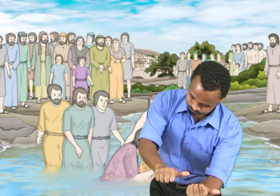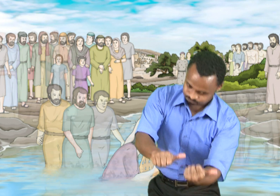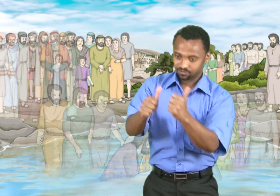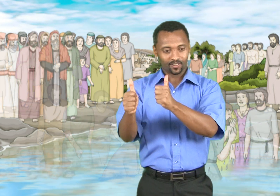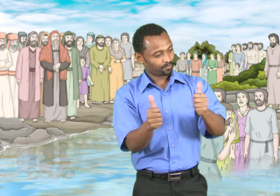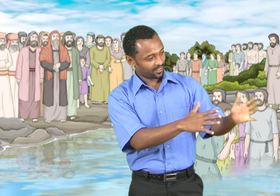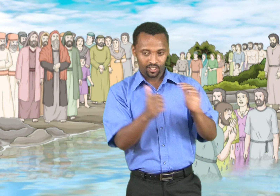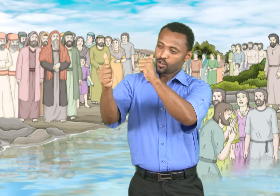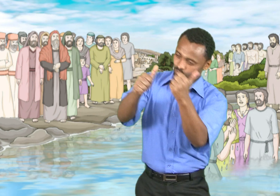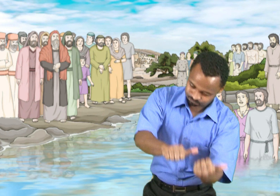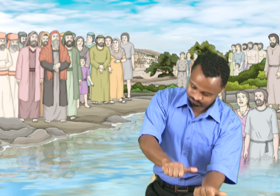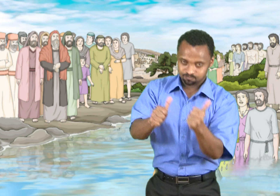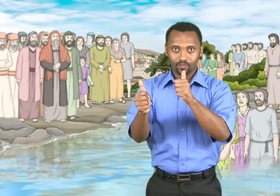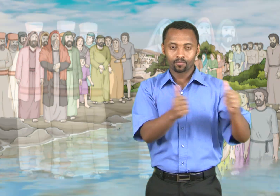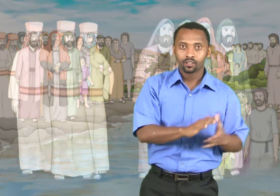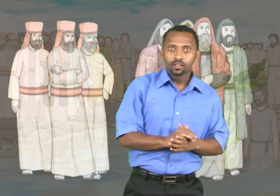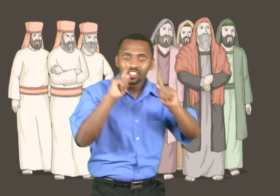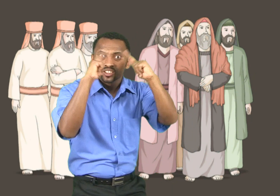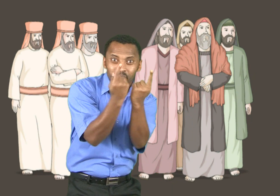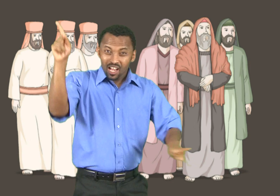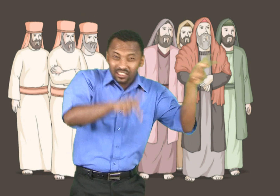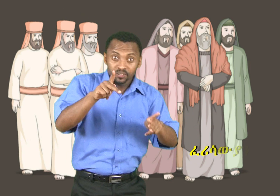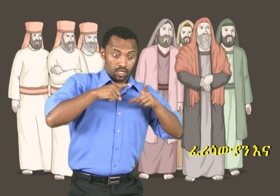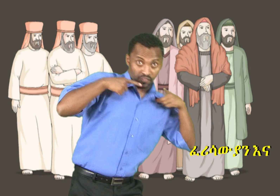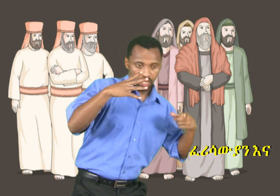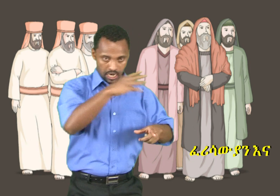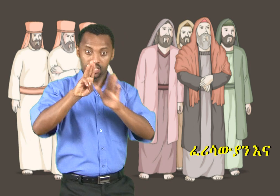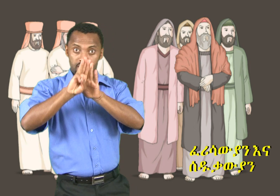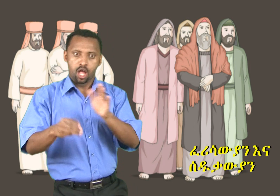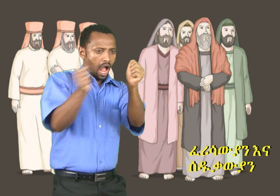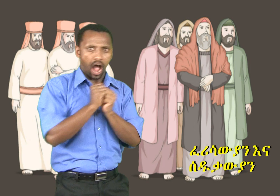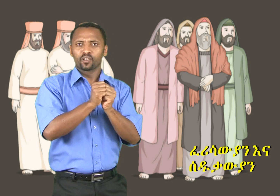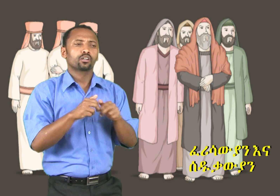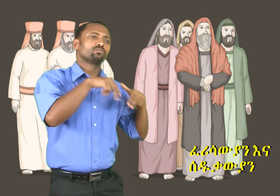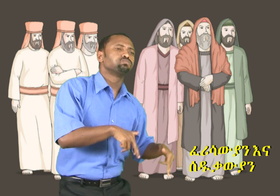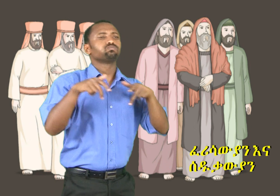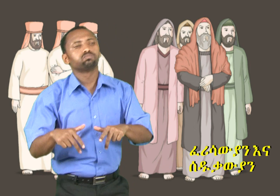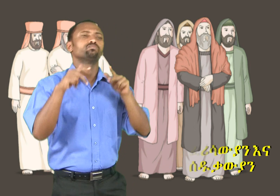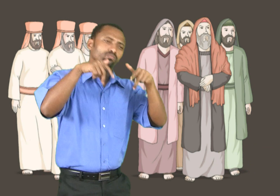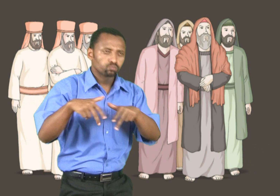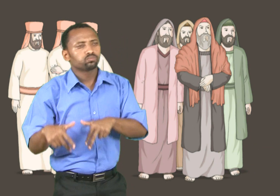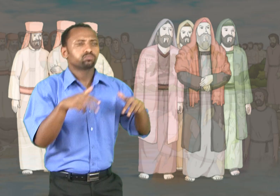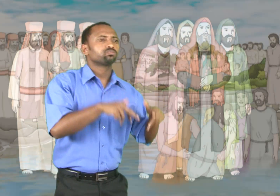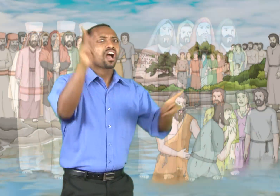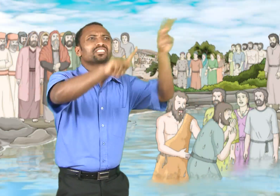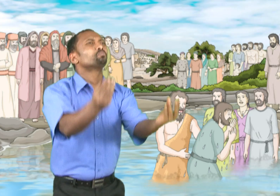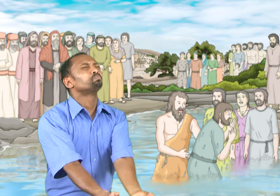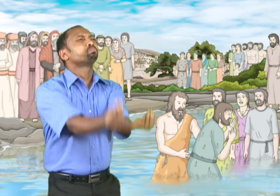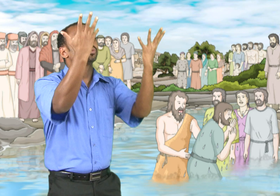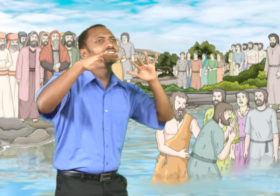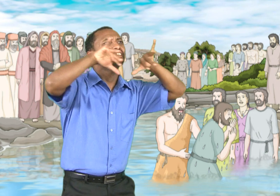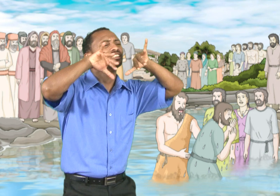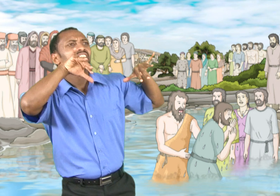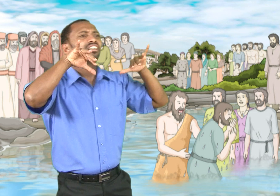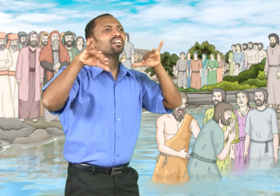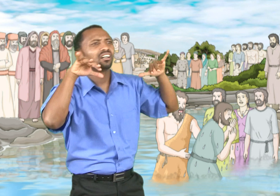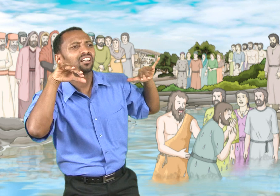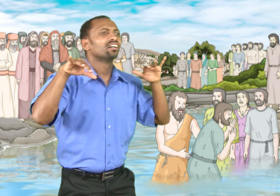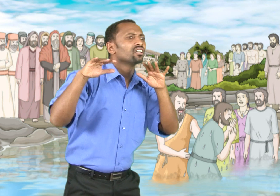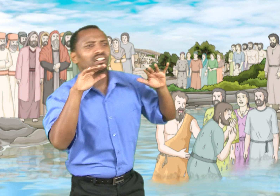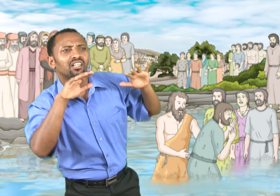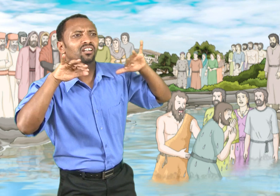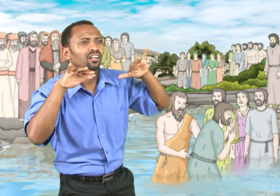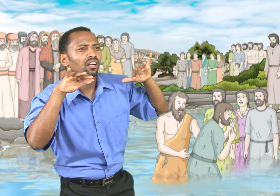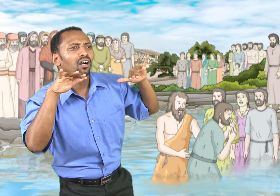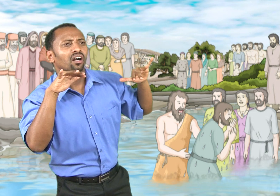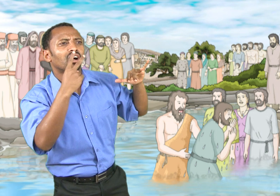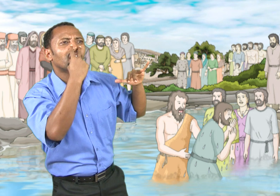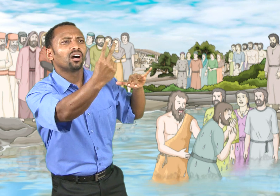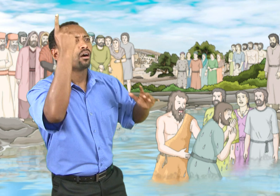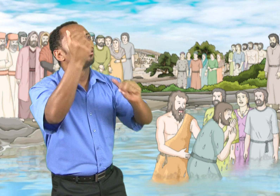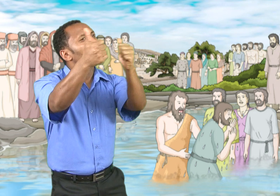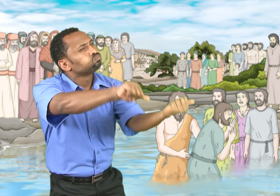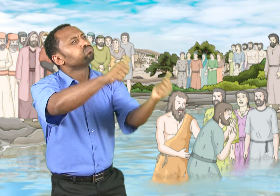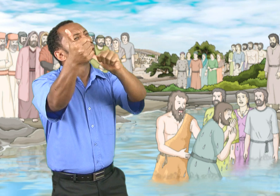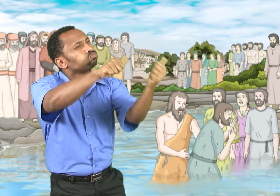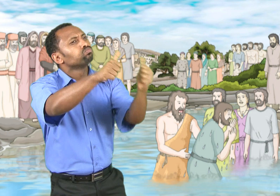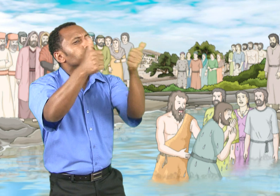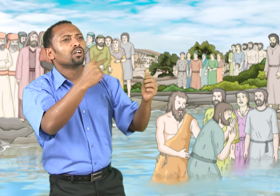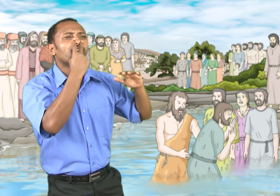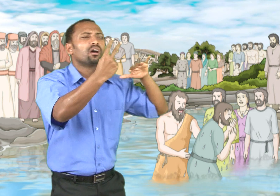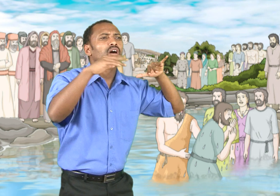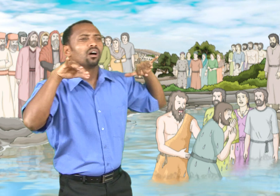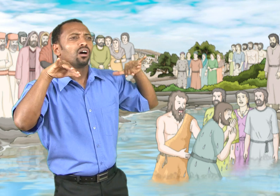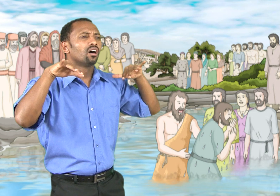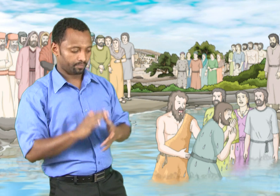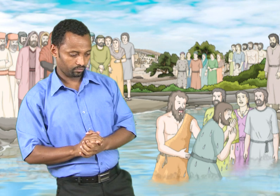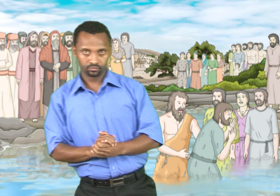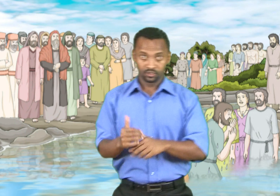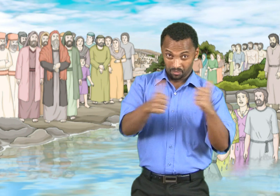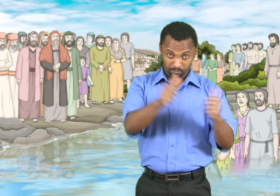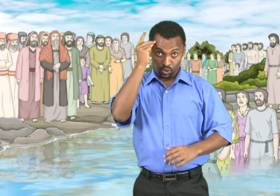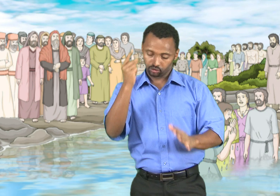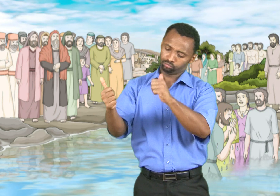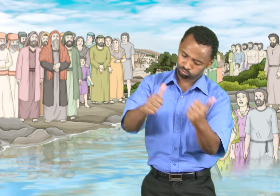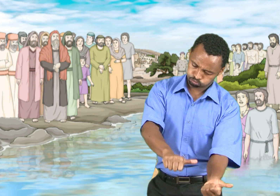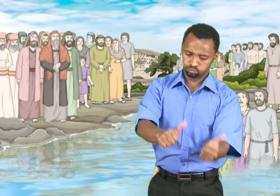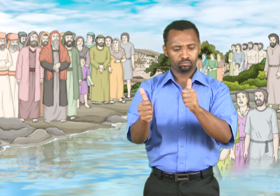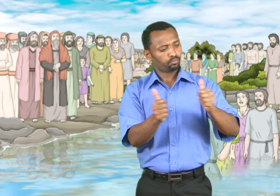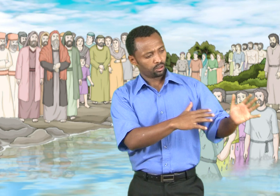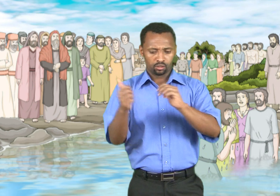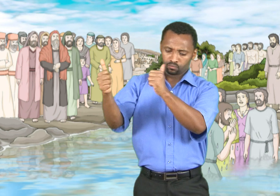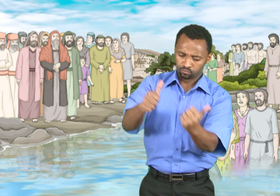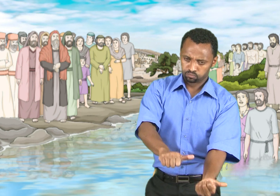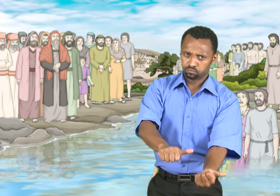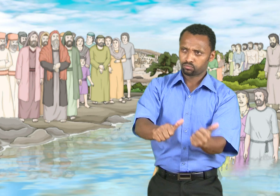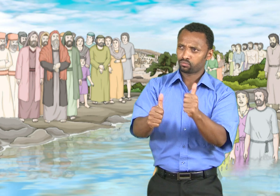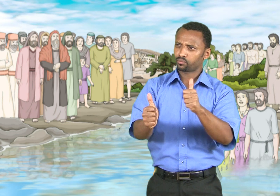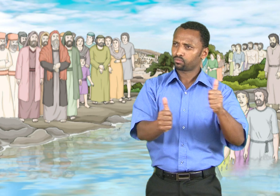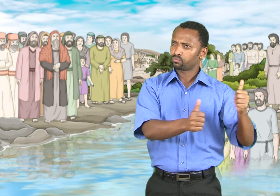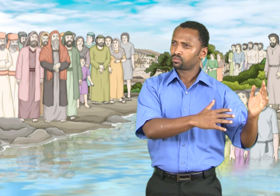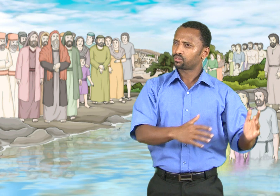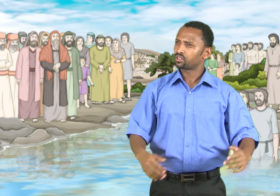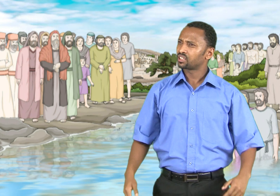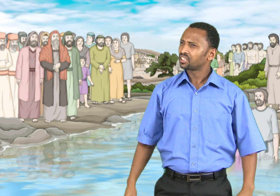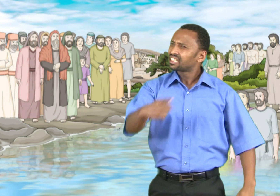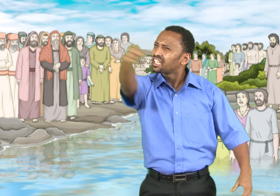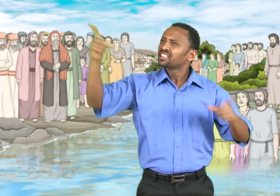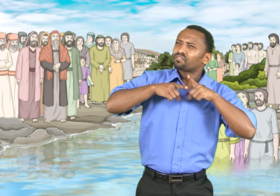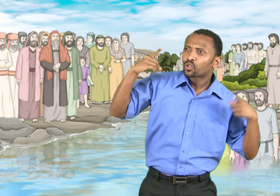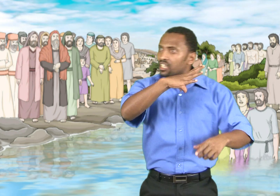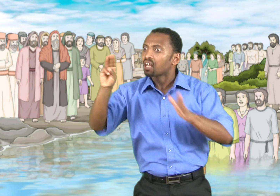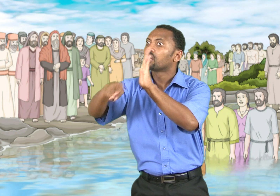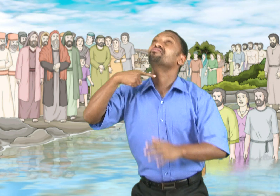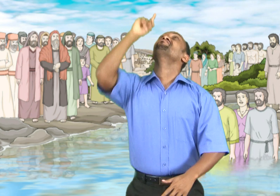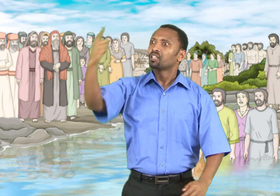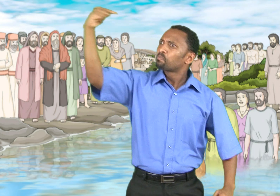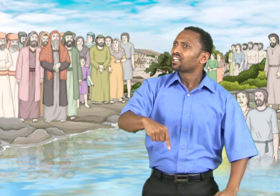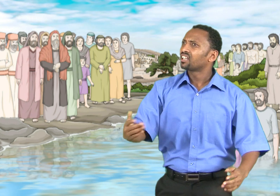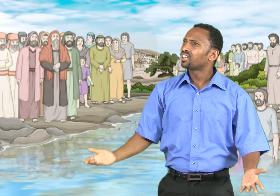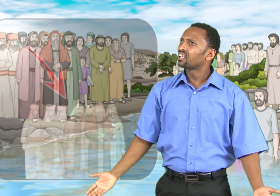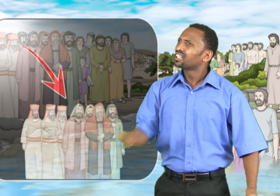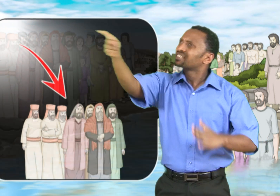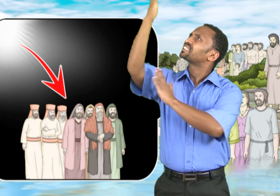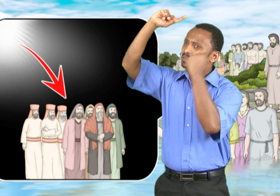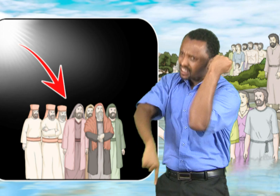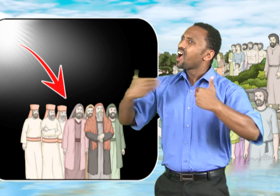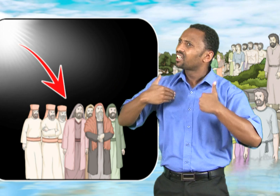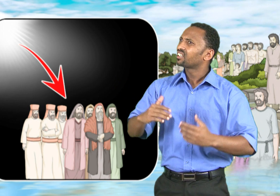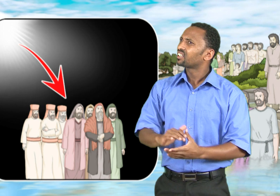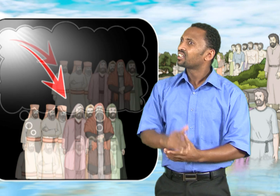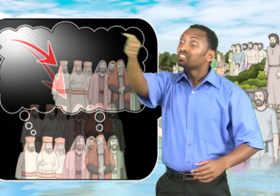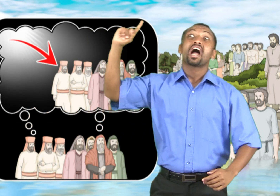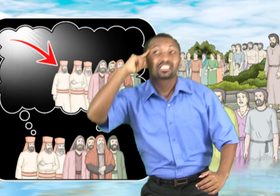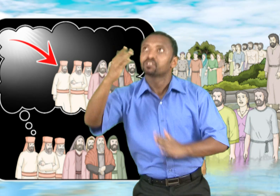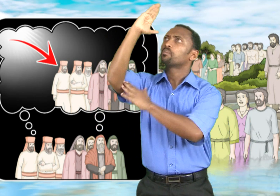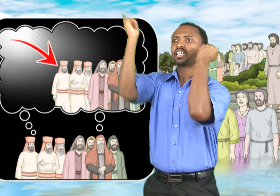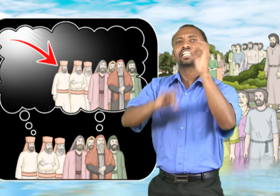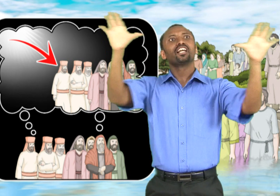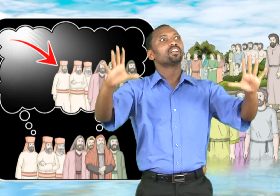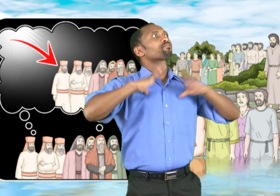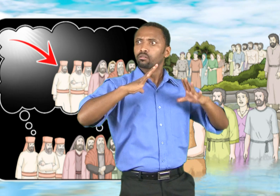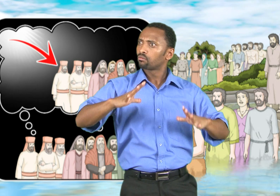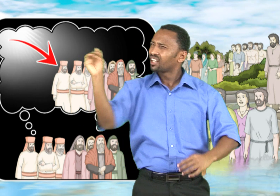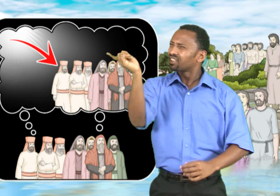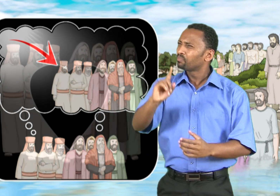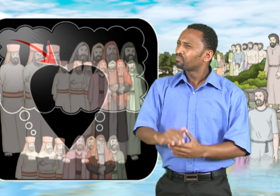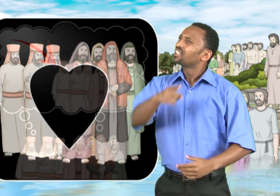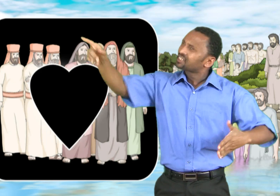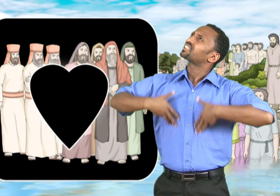But when John saw many of the Pharisees and Sadducees coming to his place of baptism, he said to them, “You brood of vipers, who warned you to flee from the coming wrath?